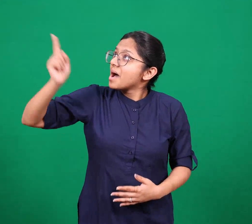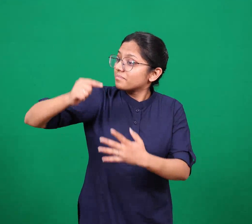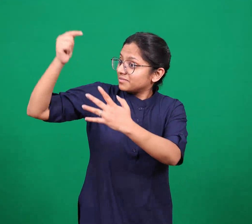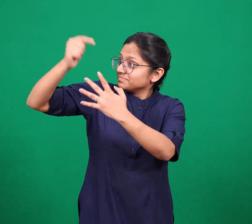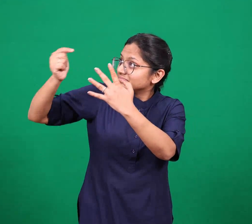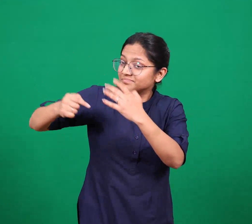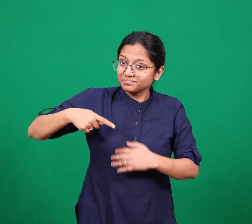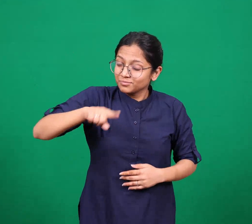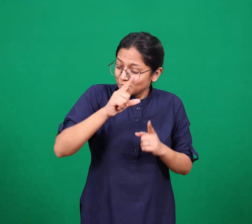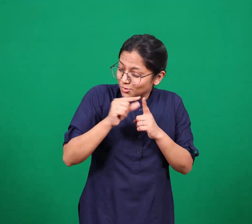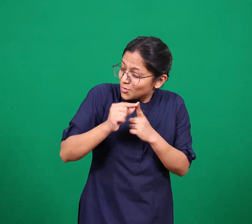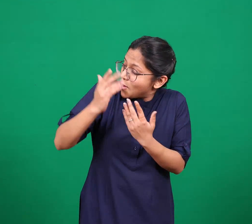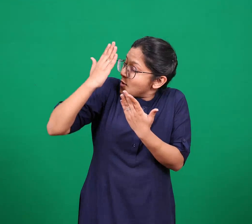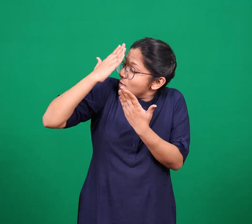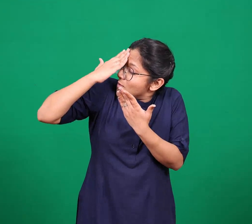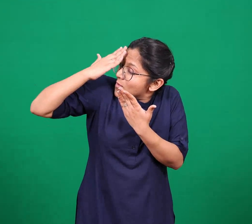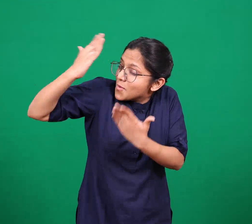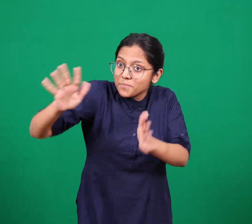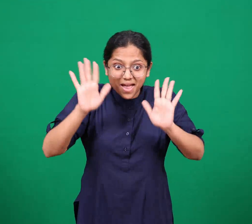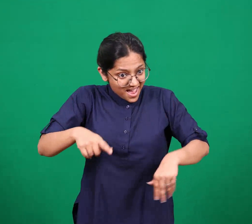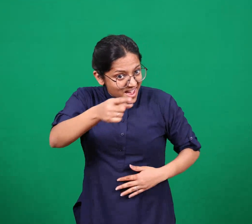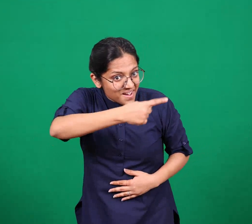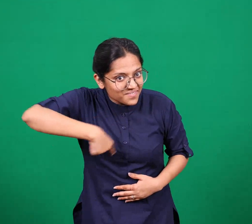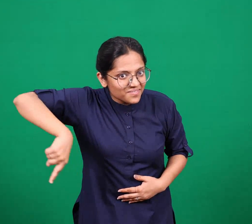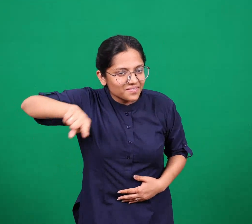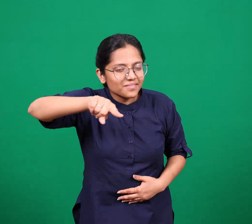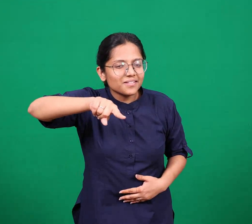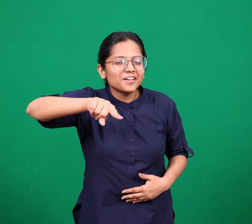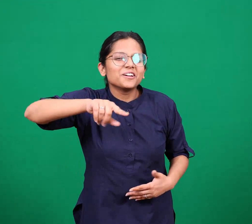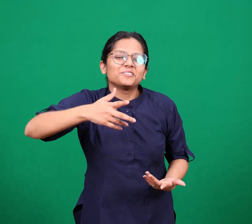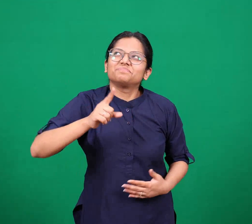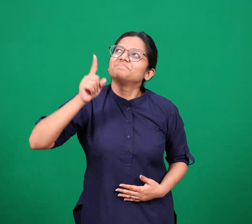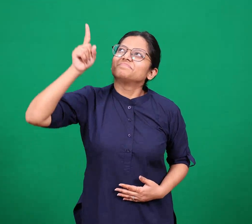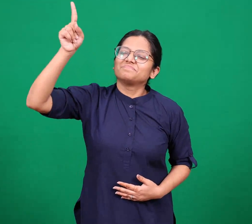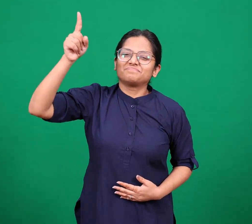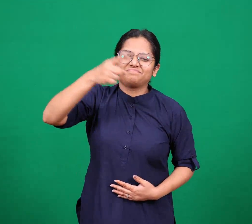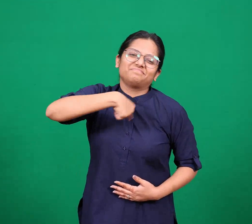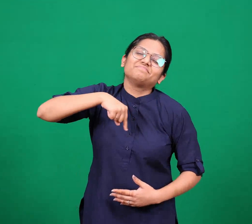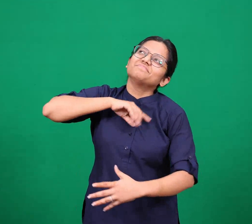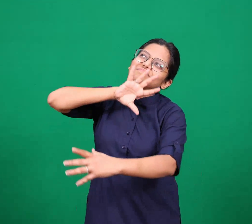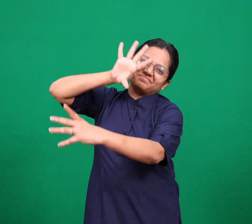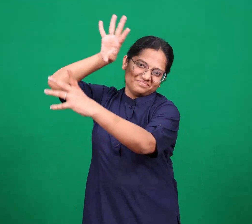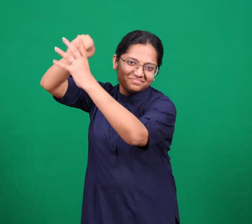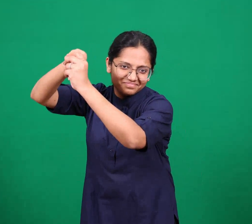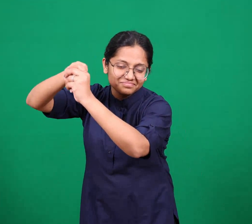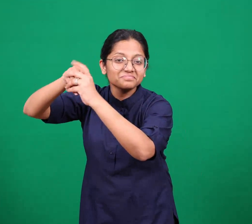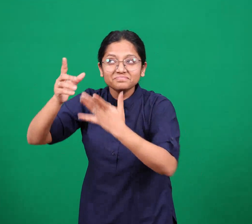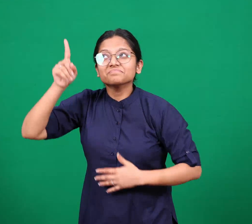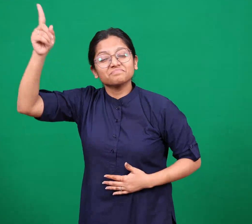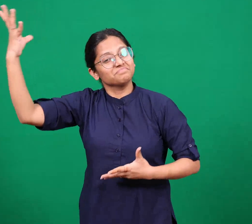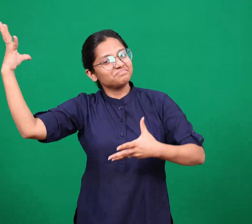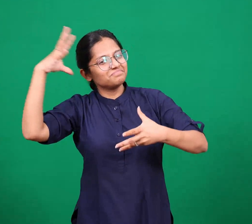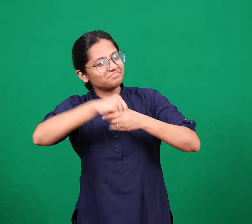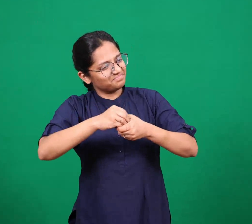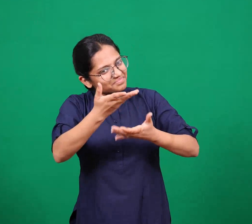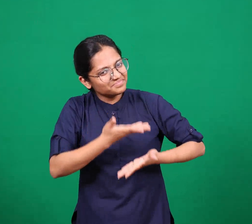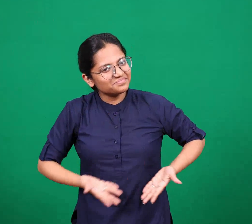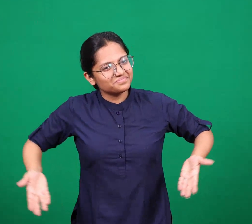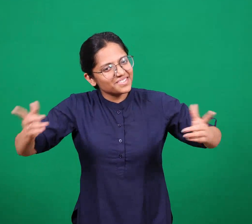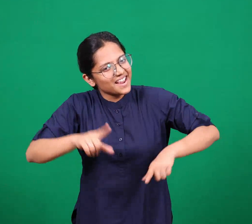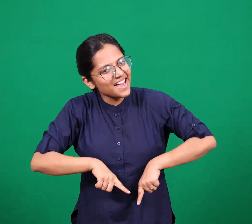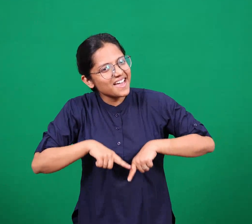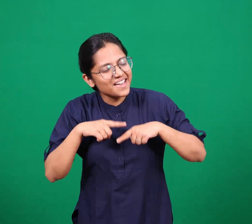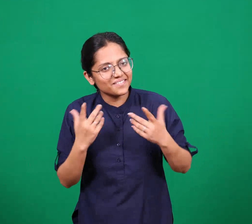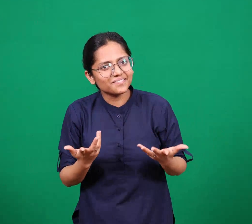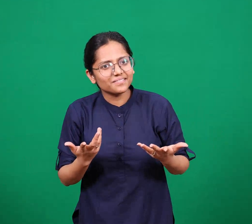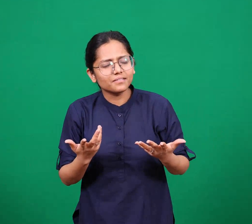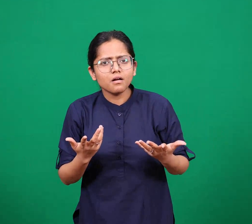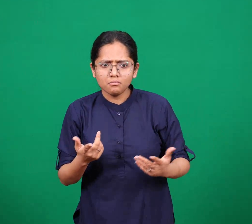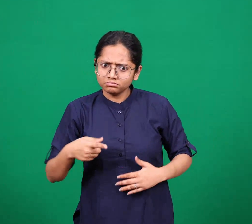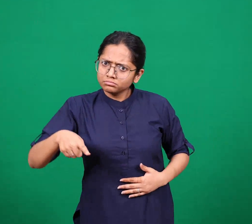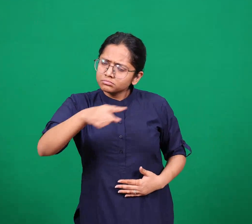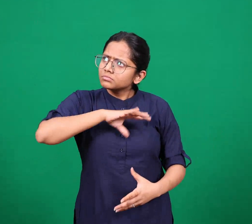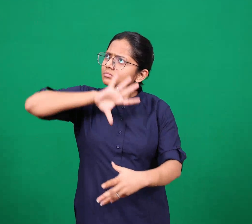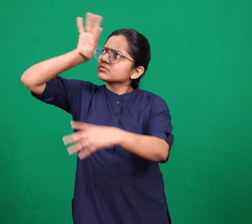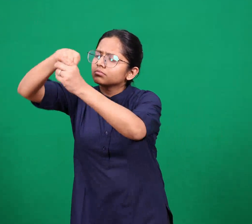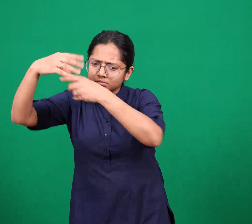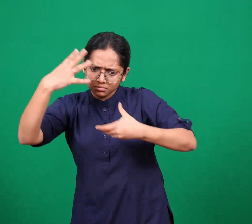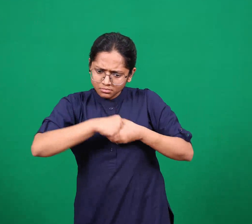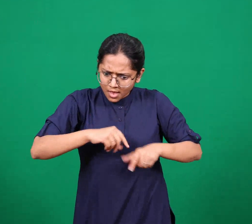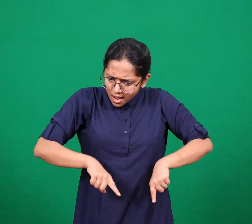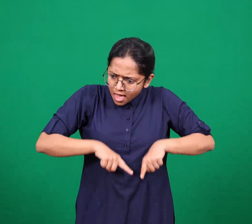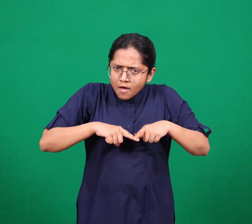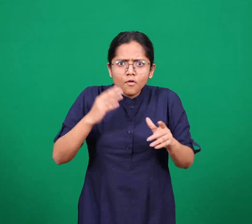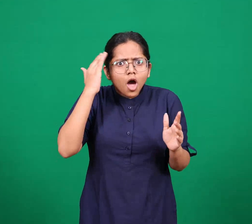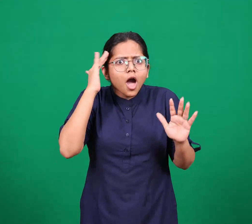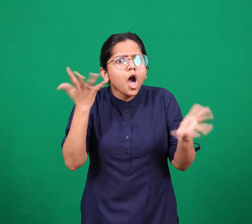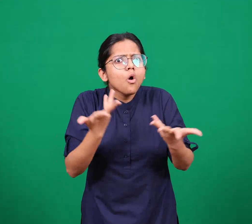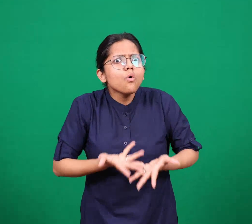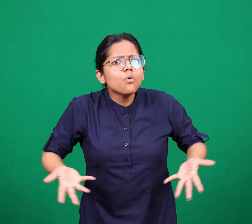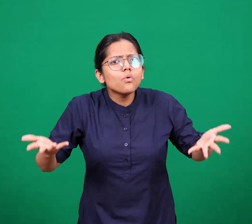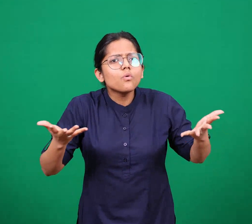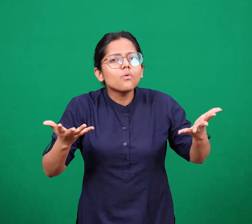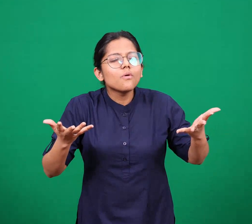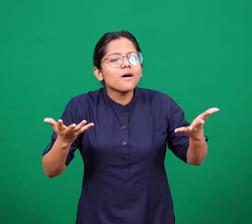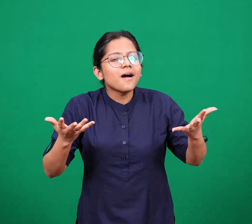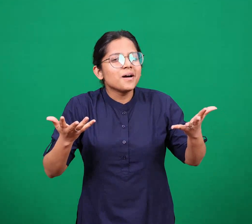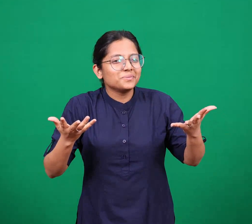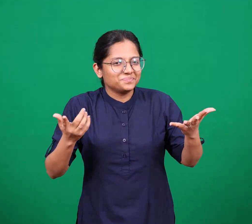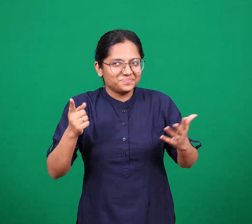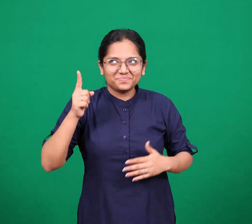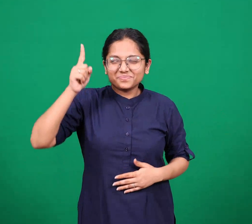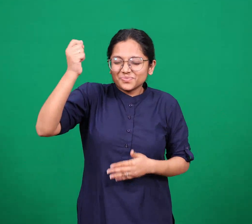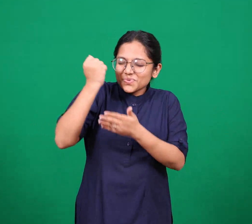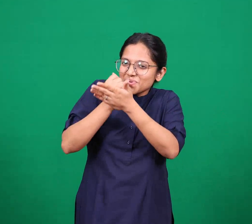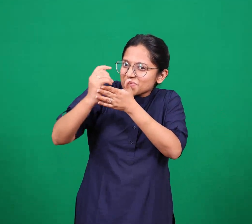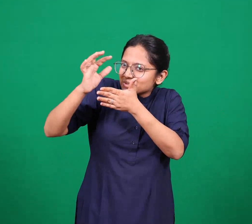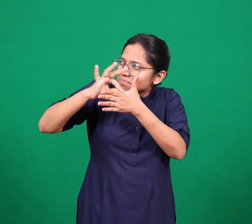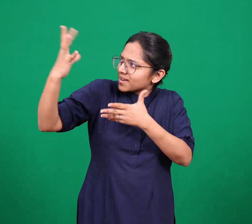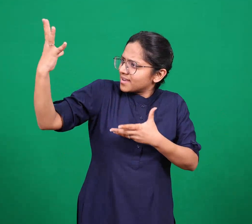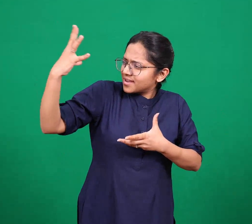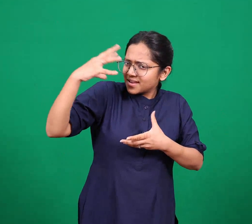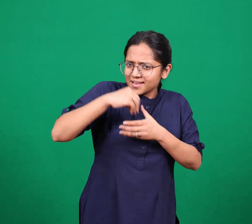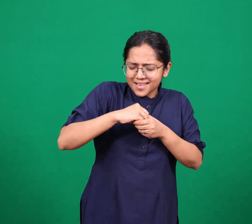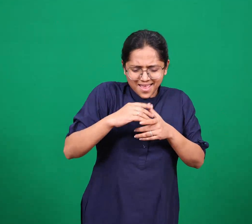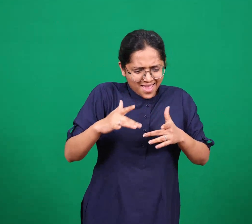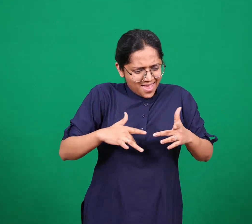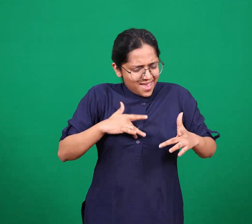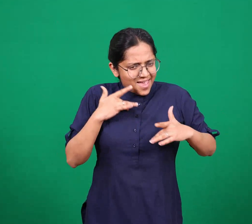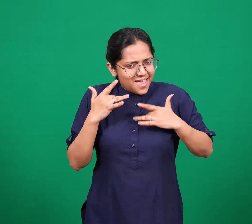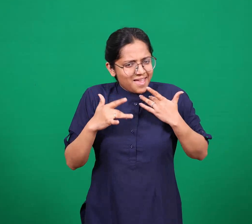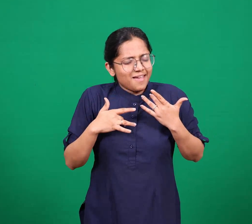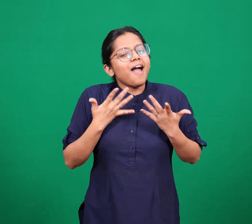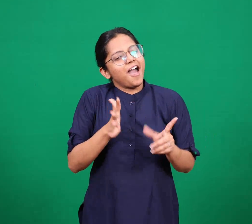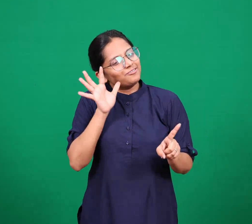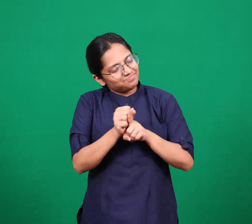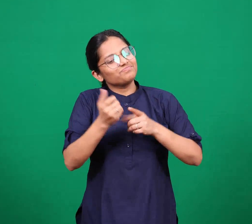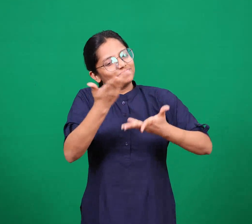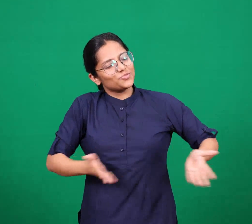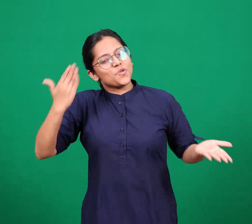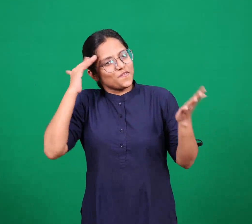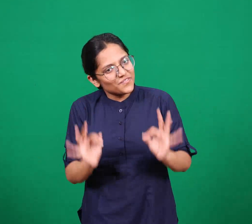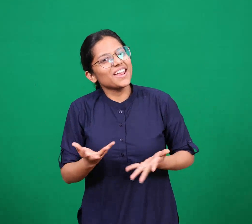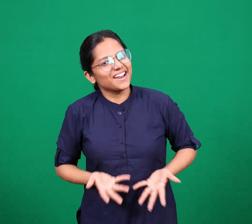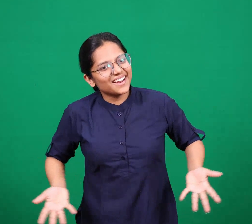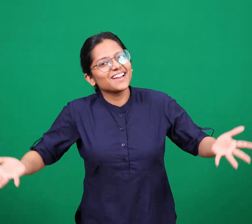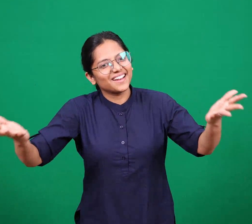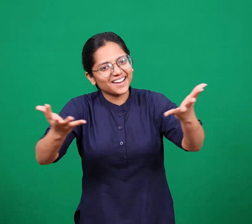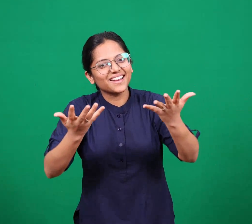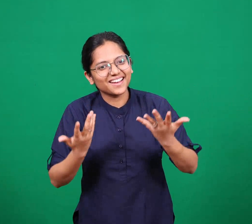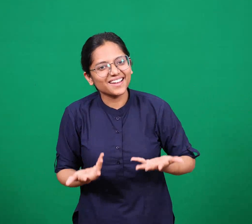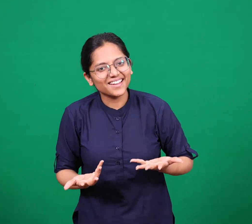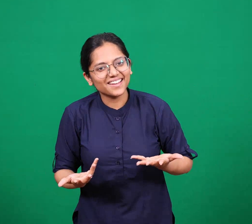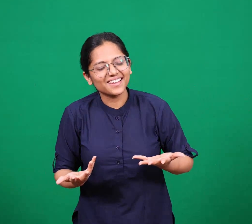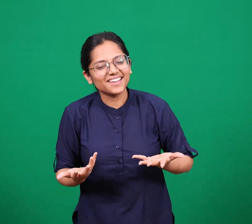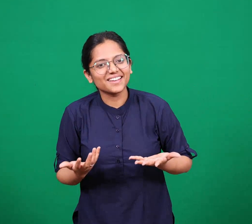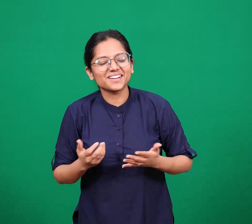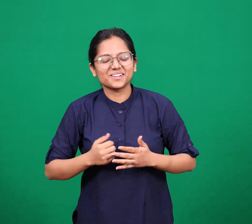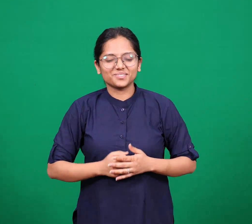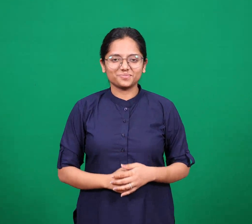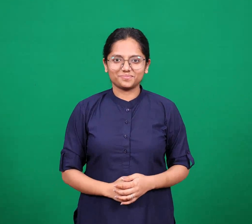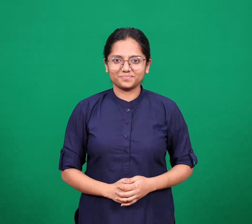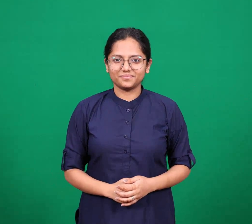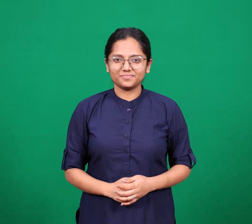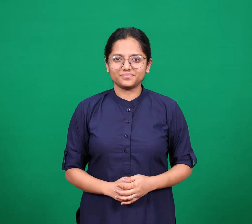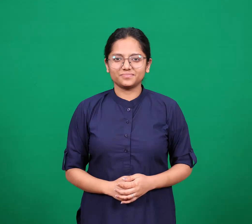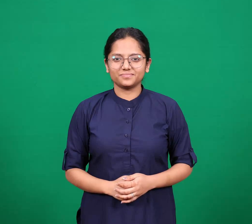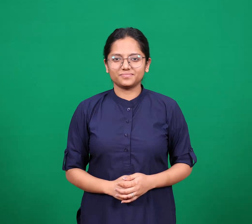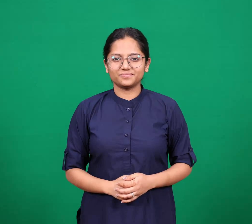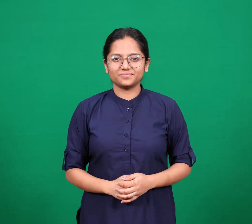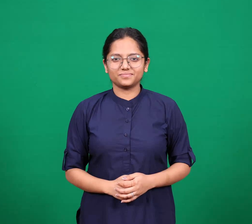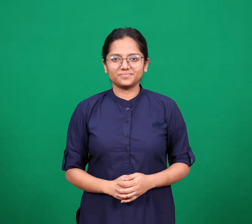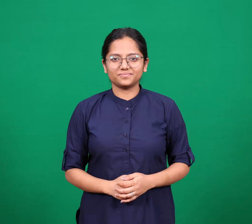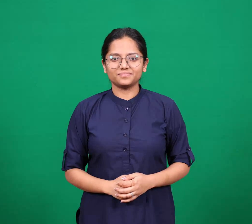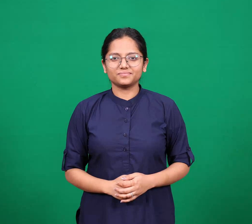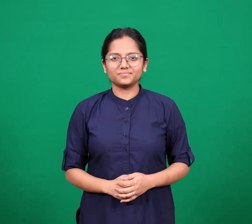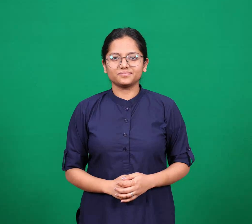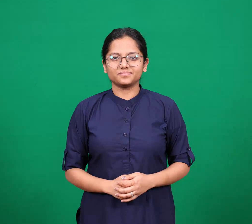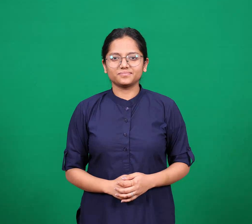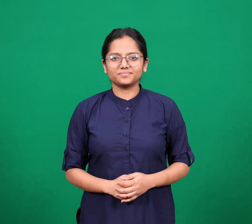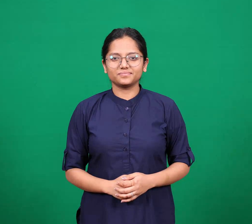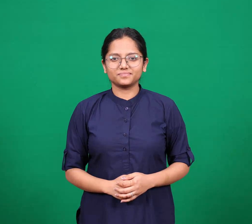Whoever keeps His commandments remains in God, and God in him. And by this we know that He remains in us: by the Spirit He has given us.